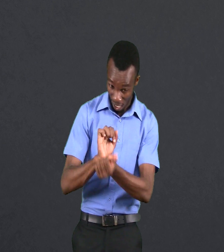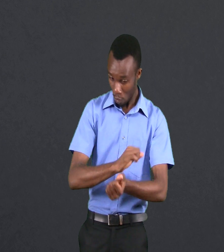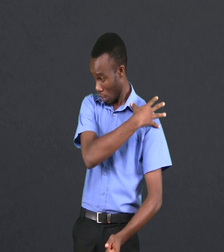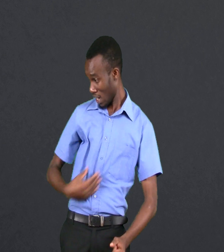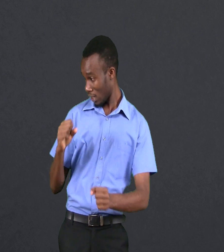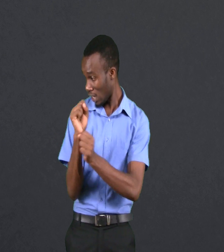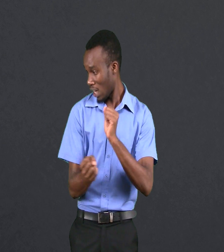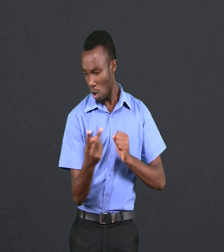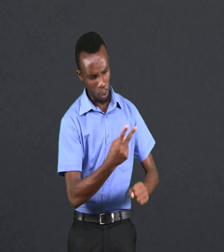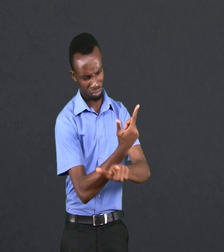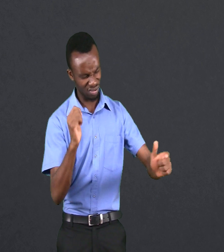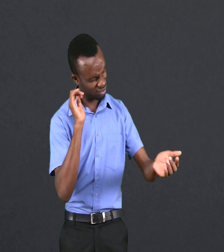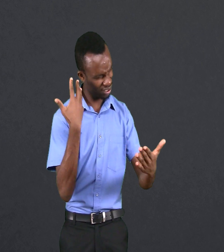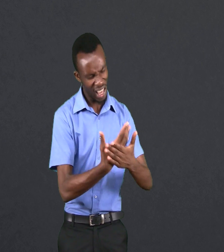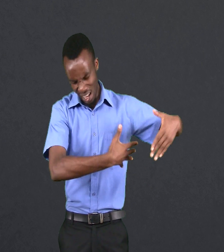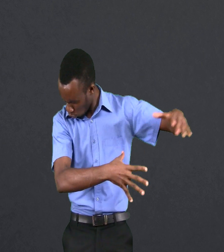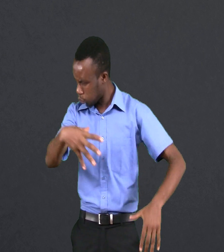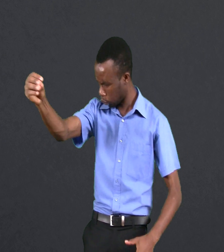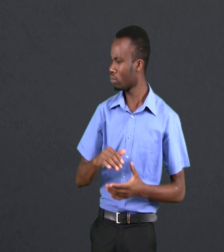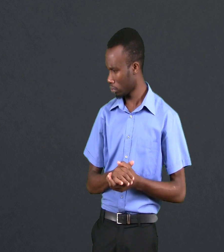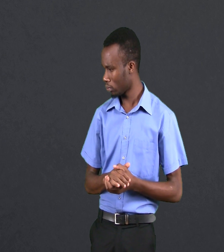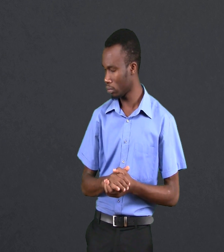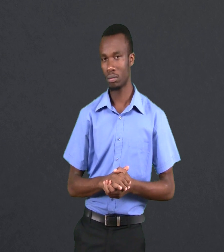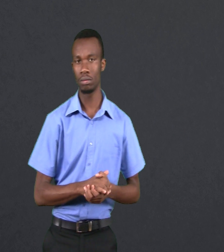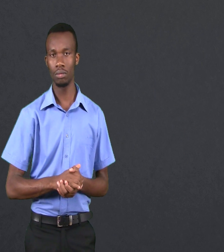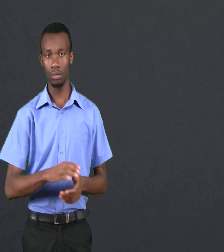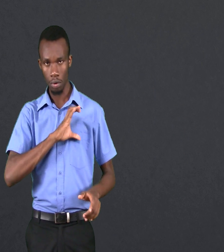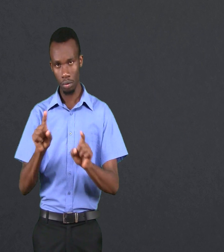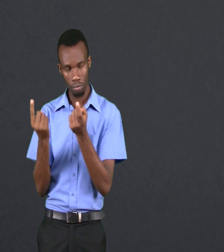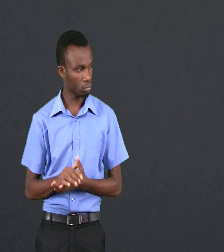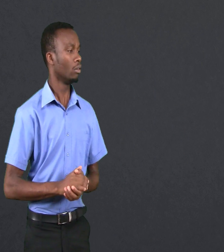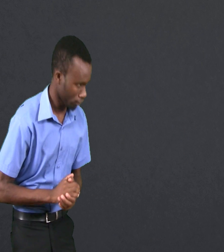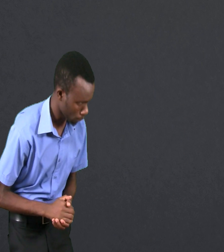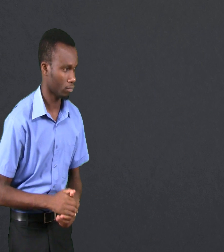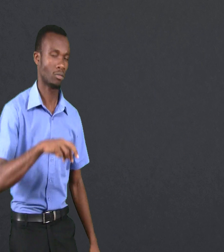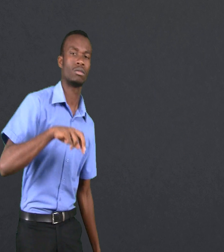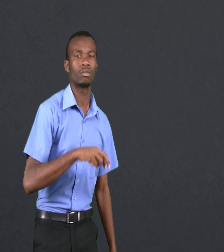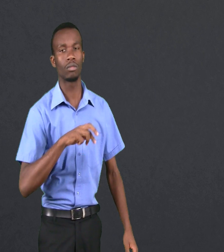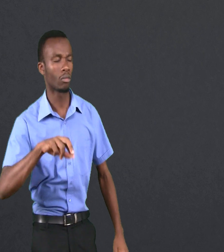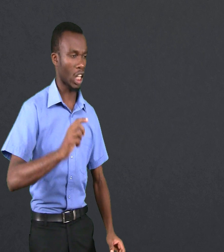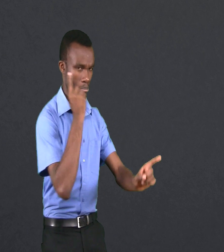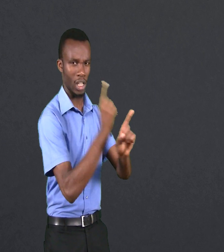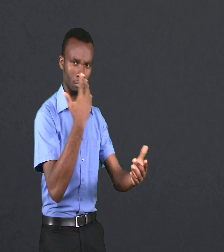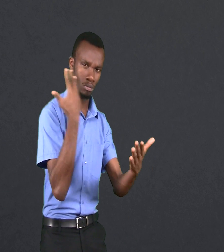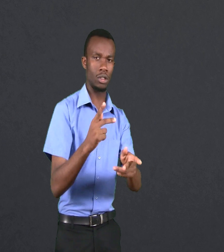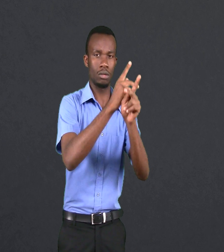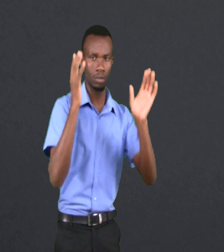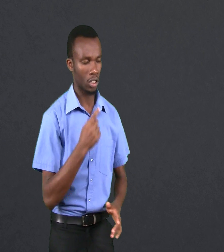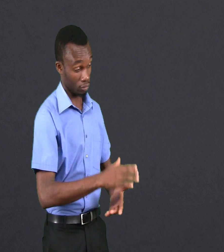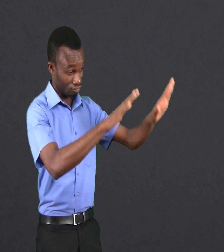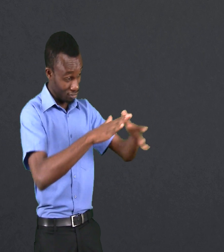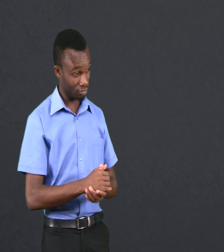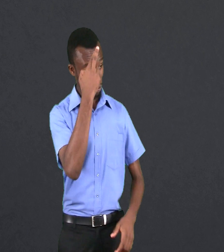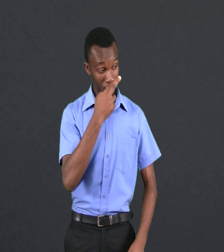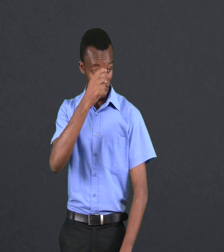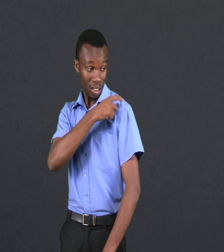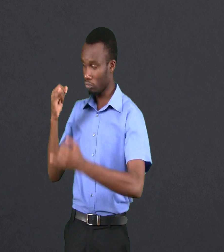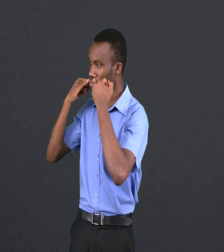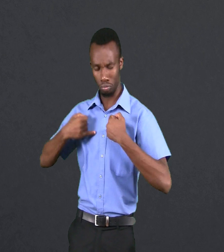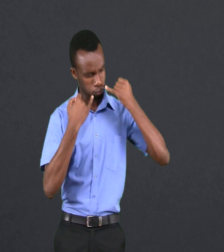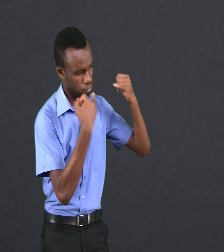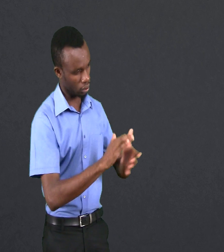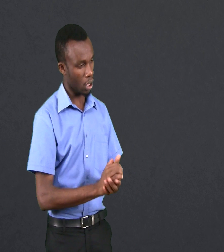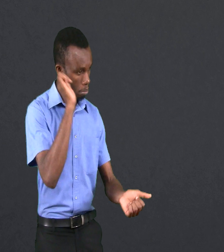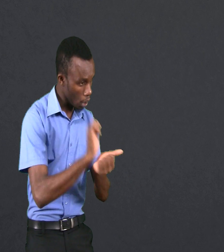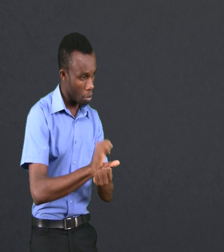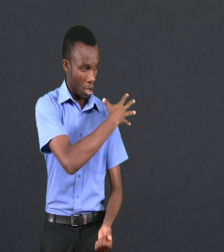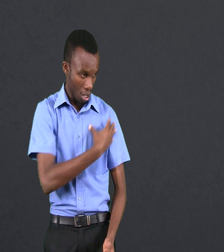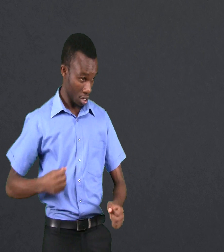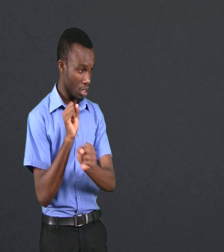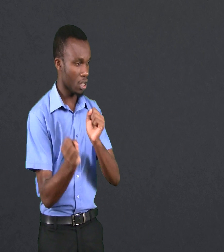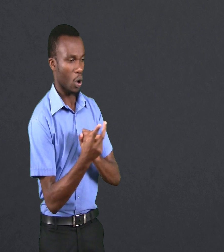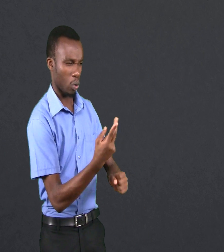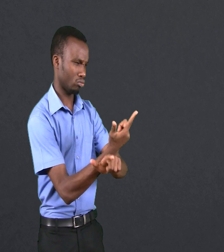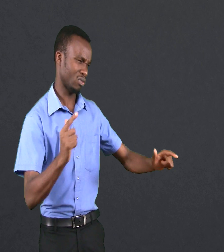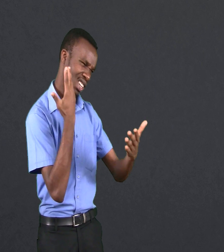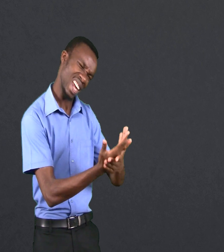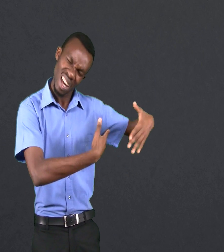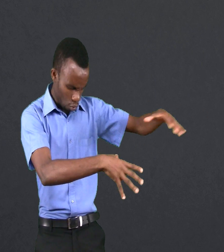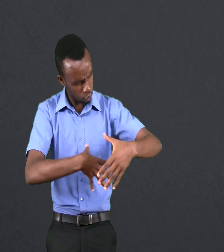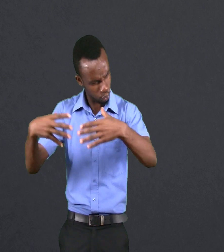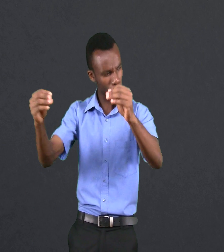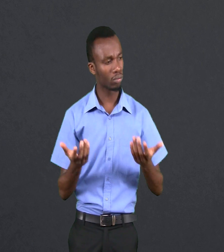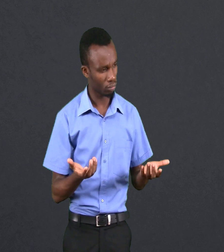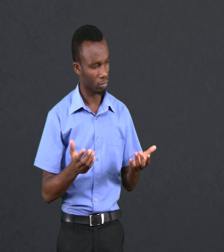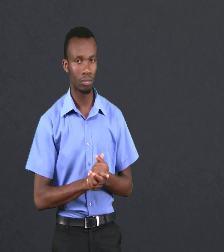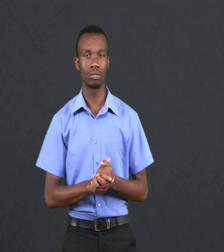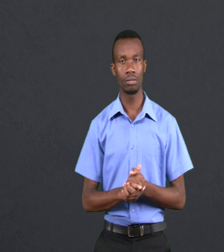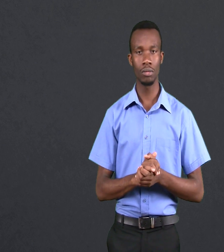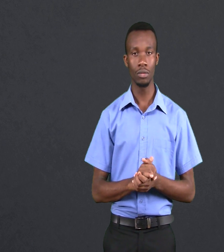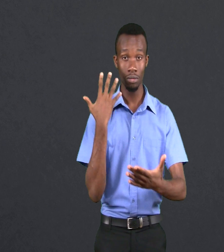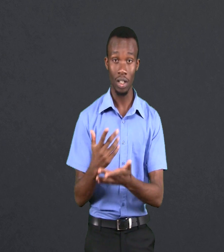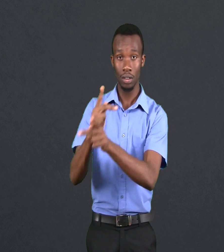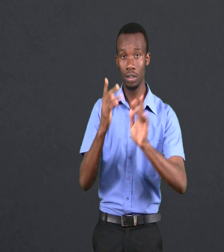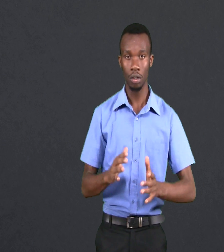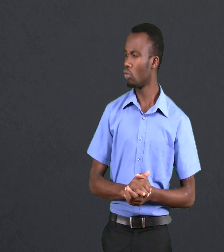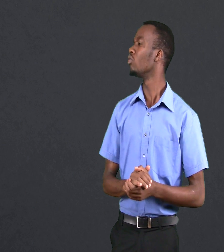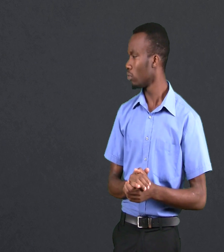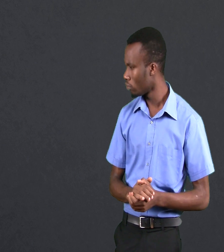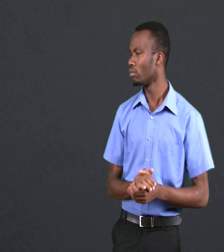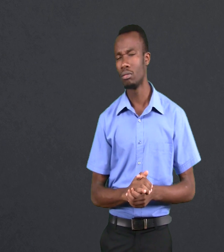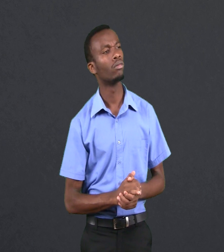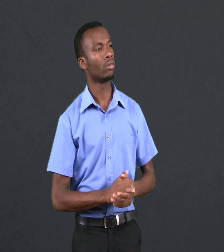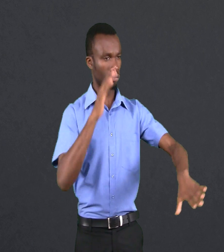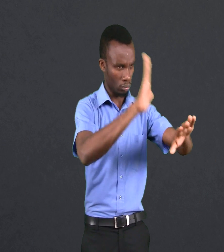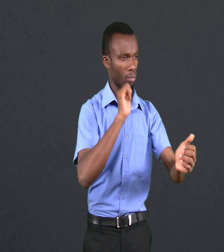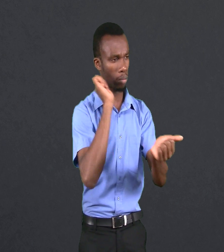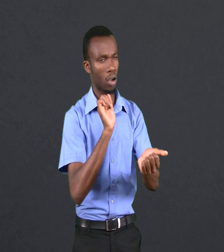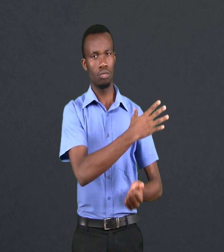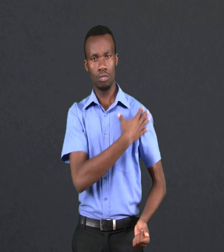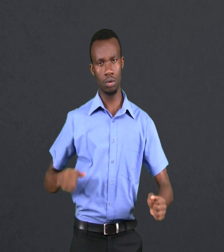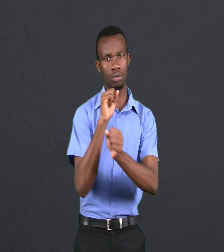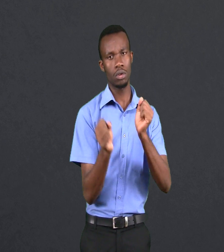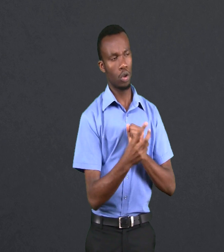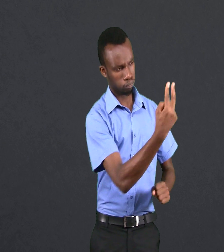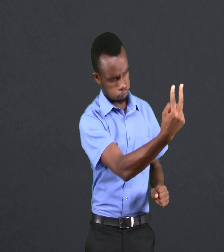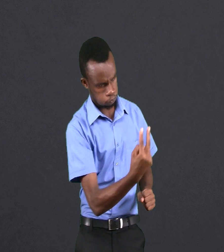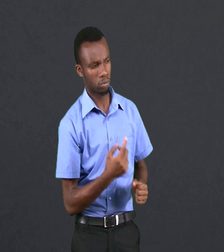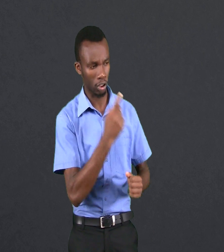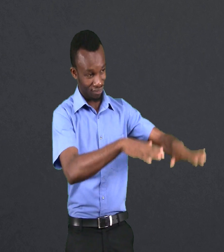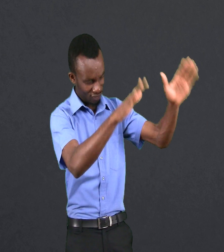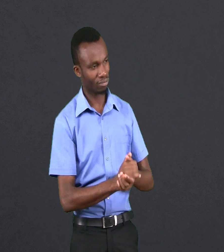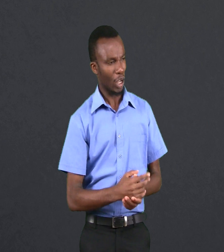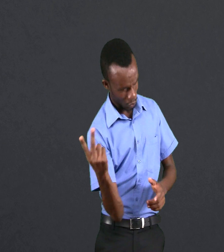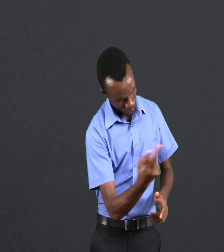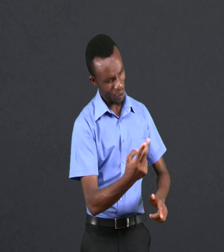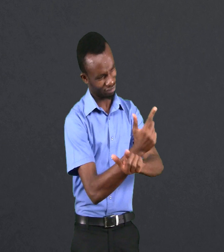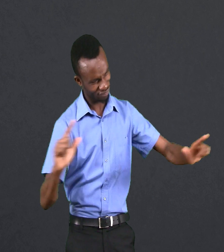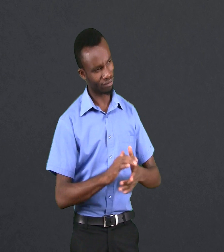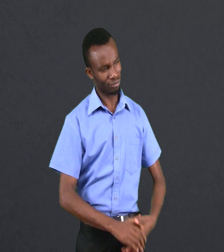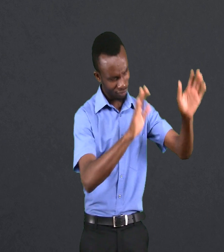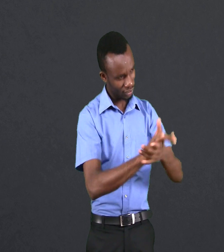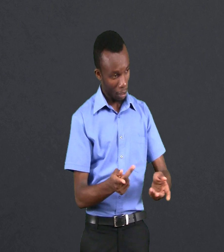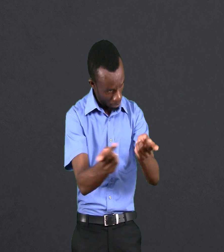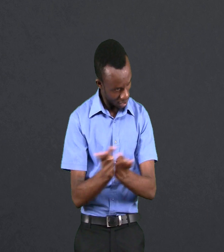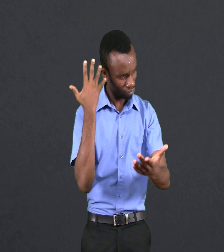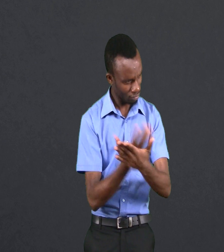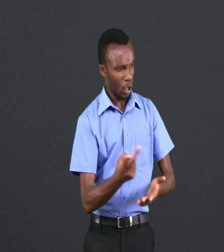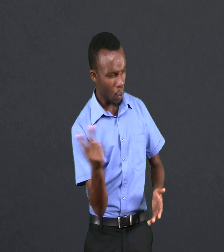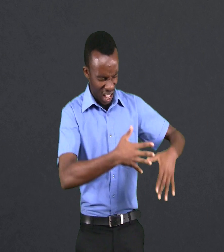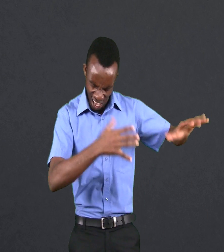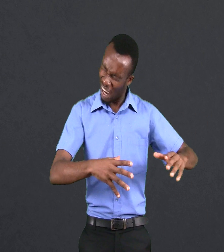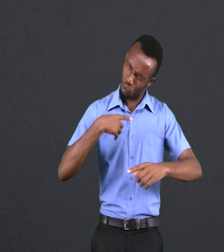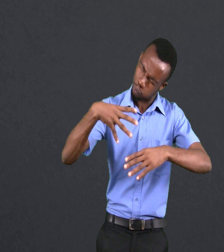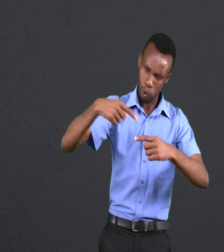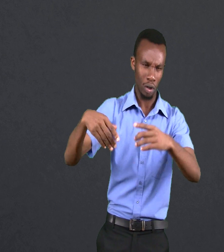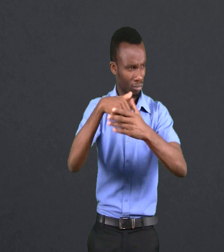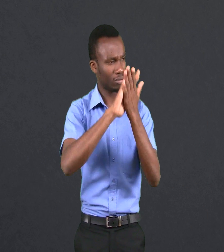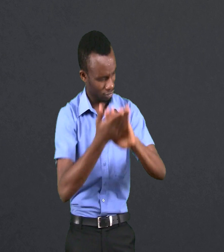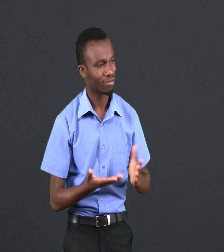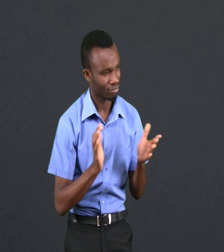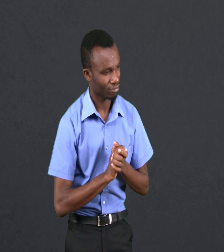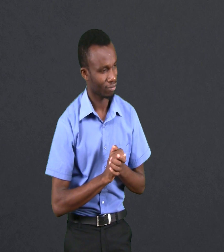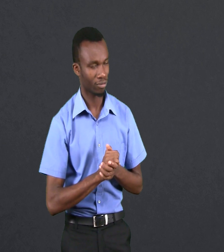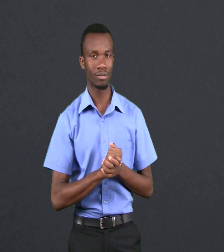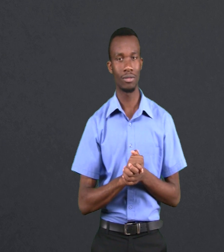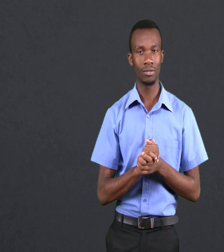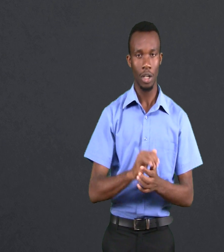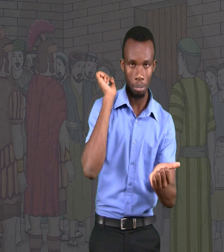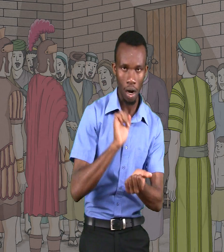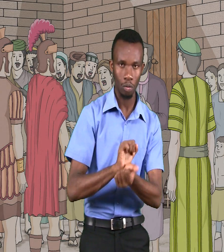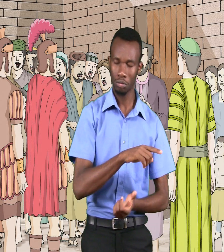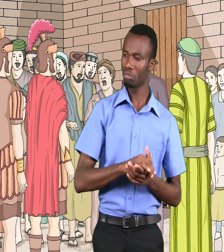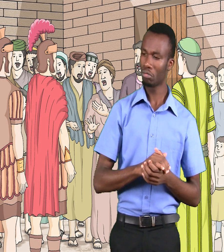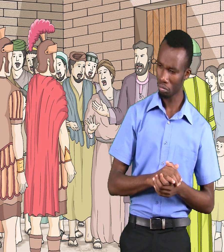So he and all his household rejoiced that they had come to believe in God.